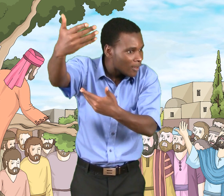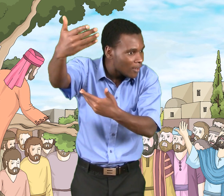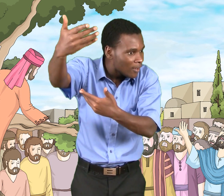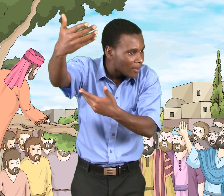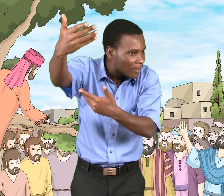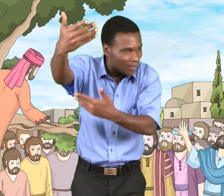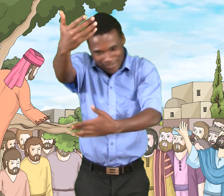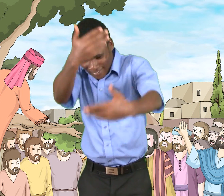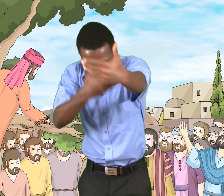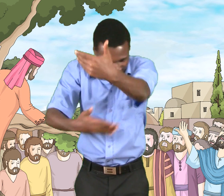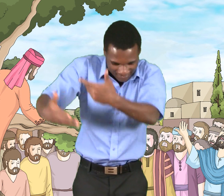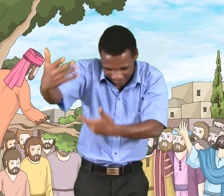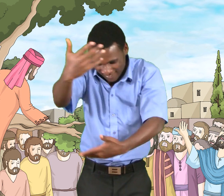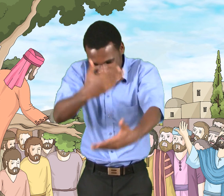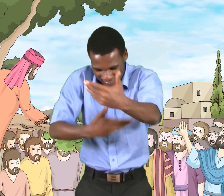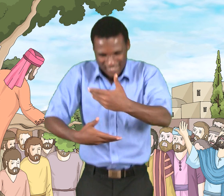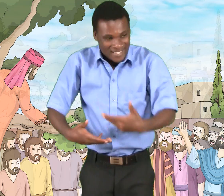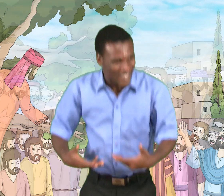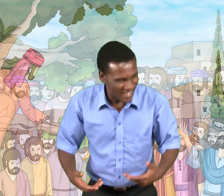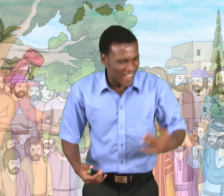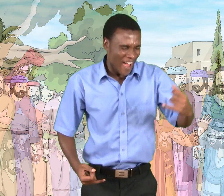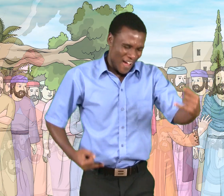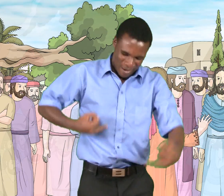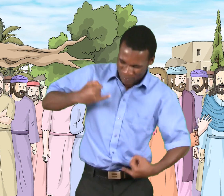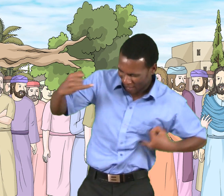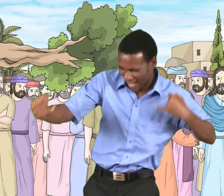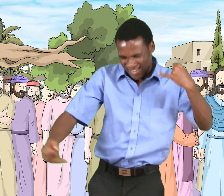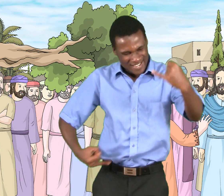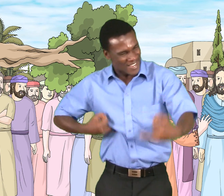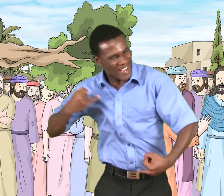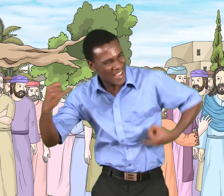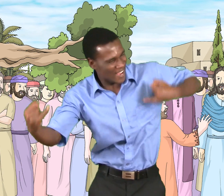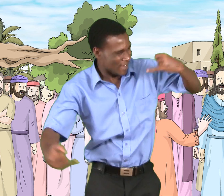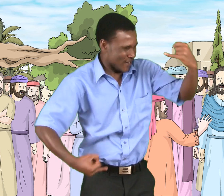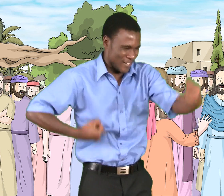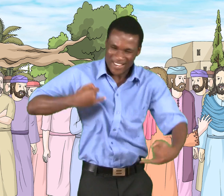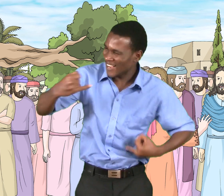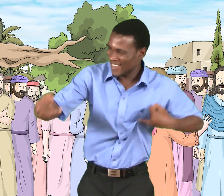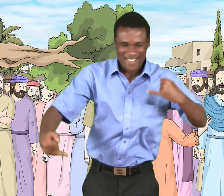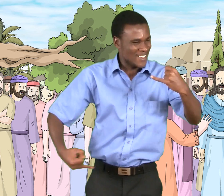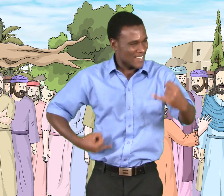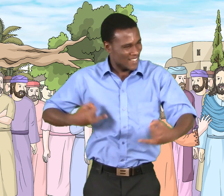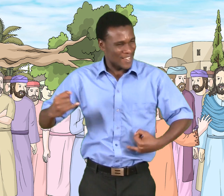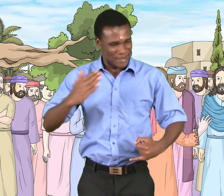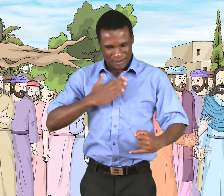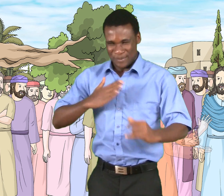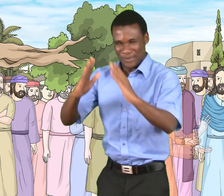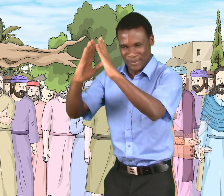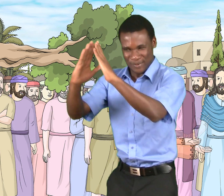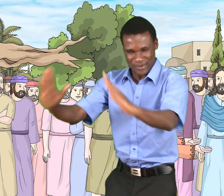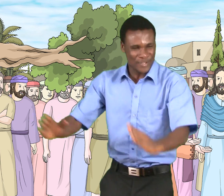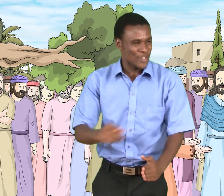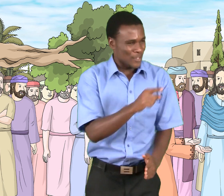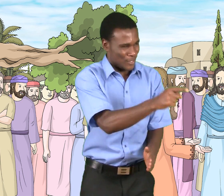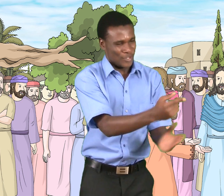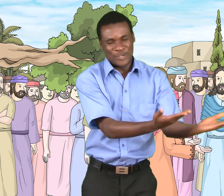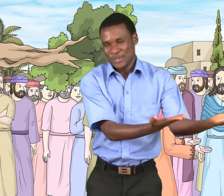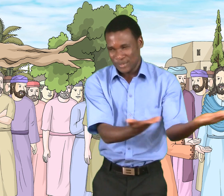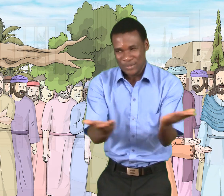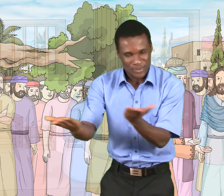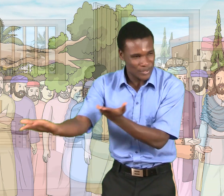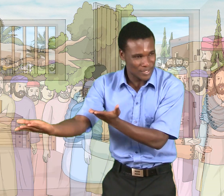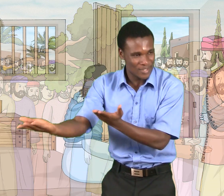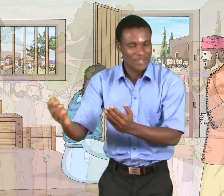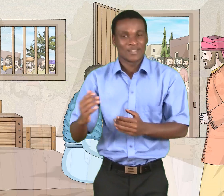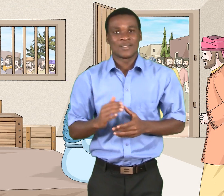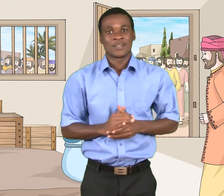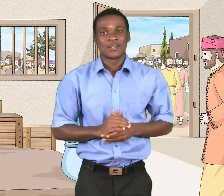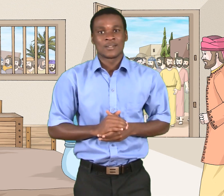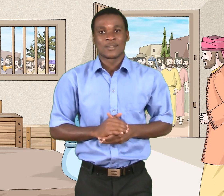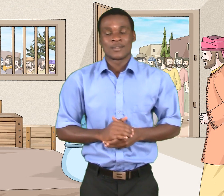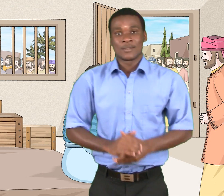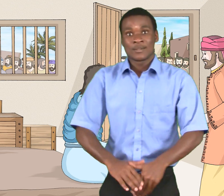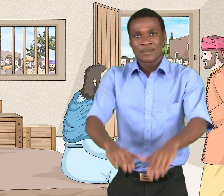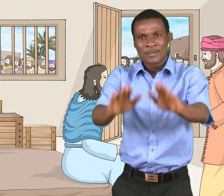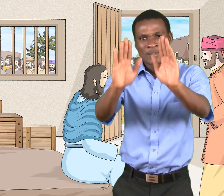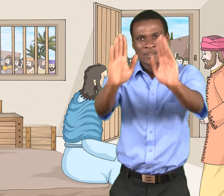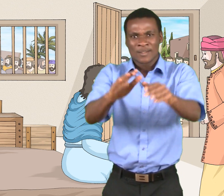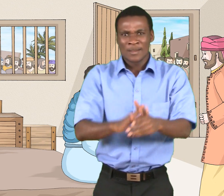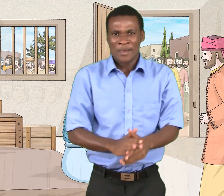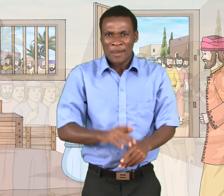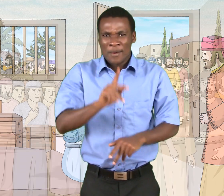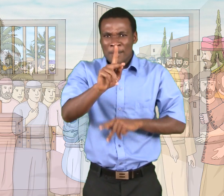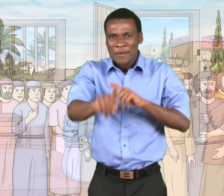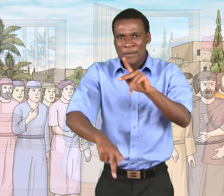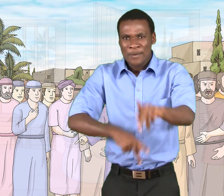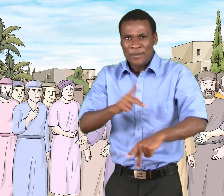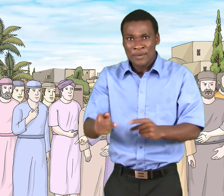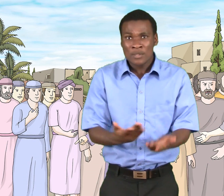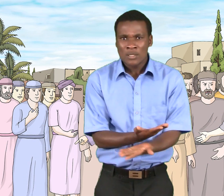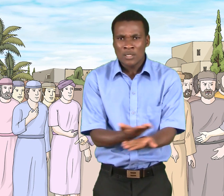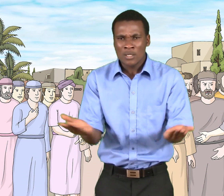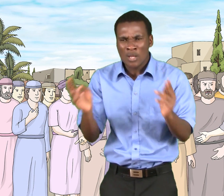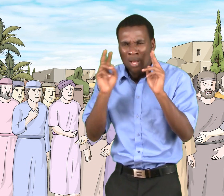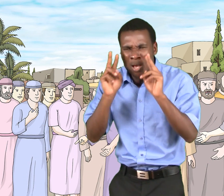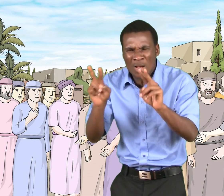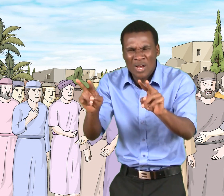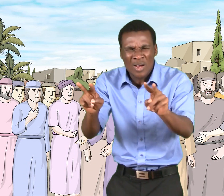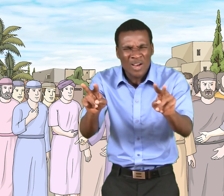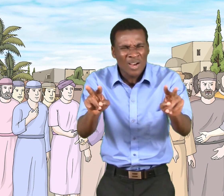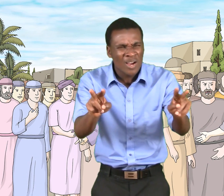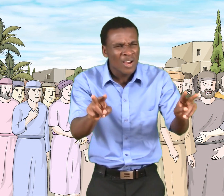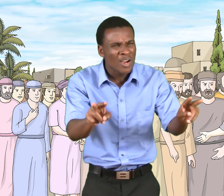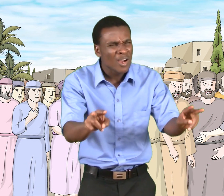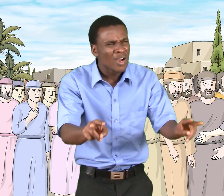So Zacchaeus hurried down and welcomed Him joyfully.